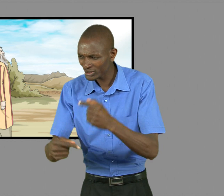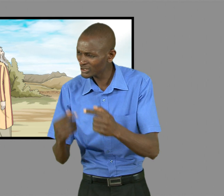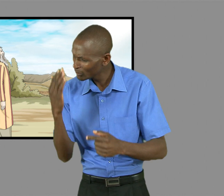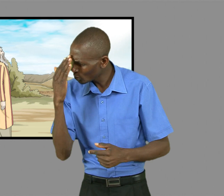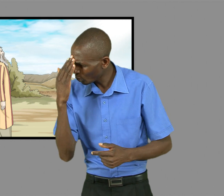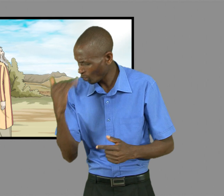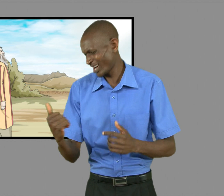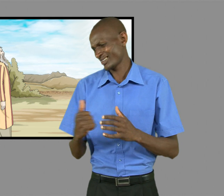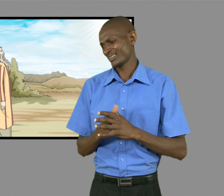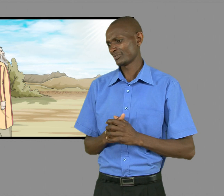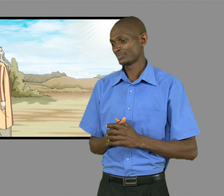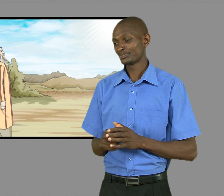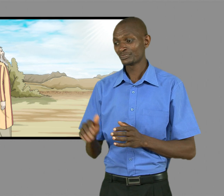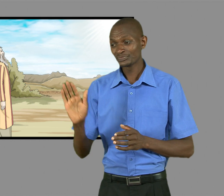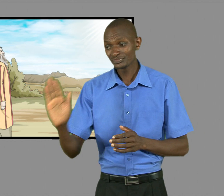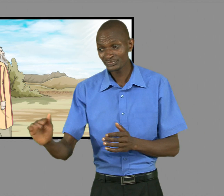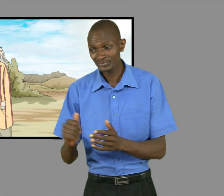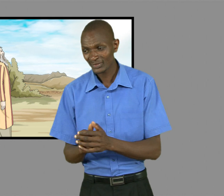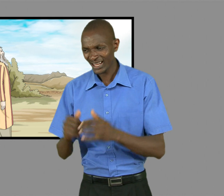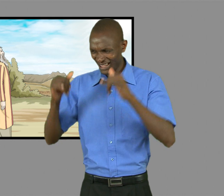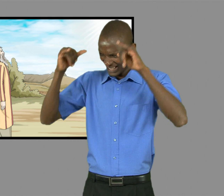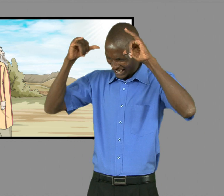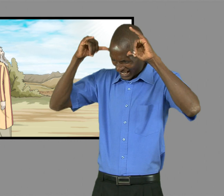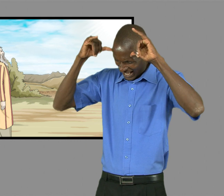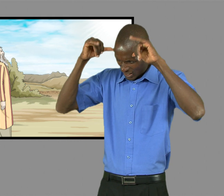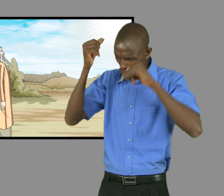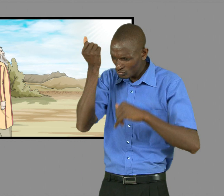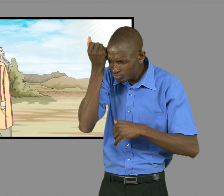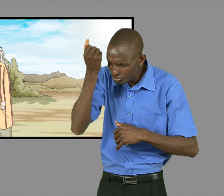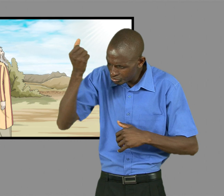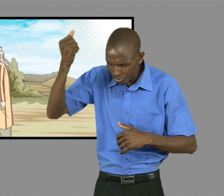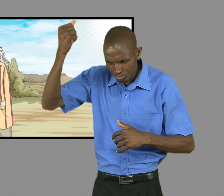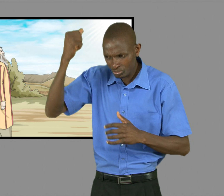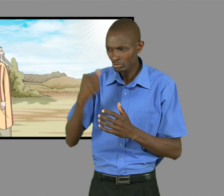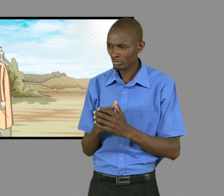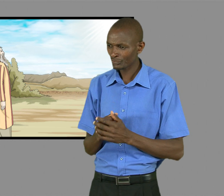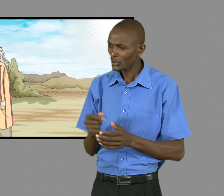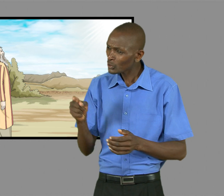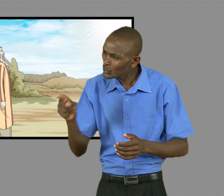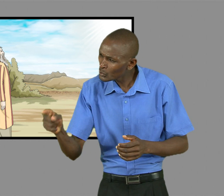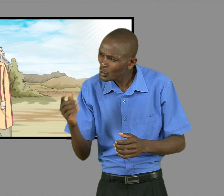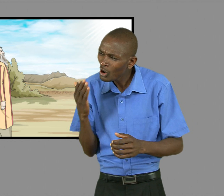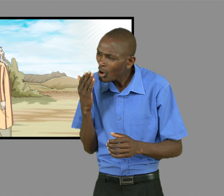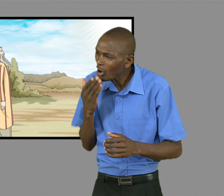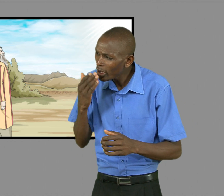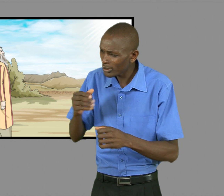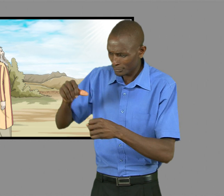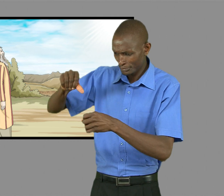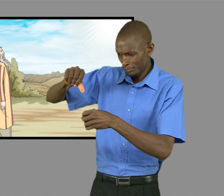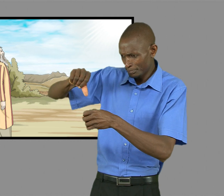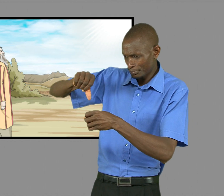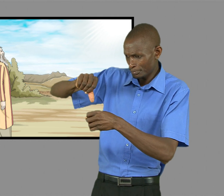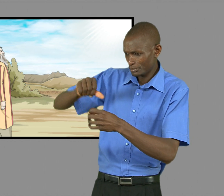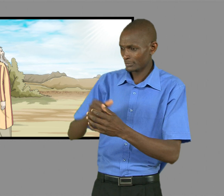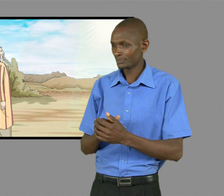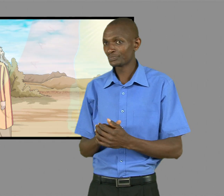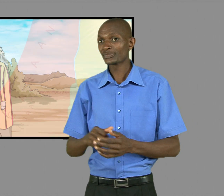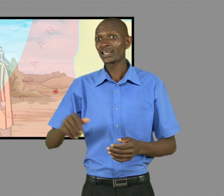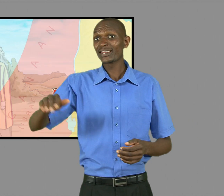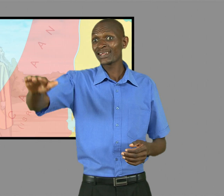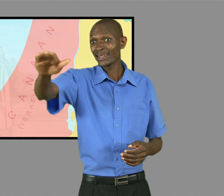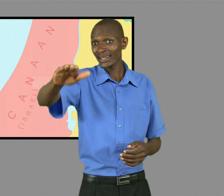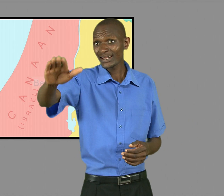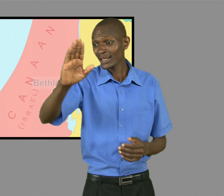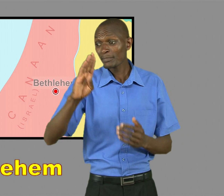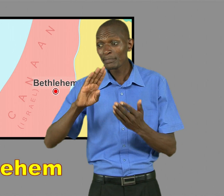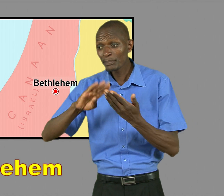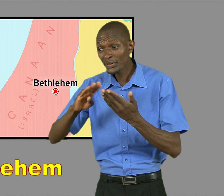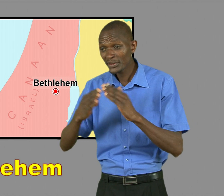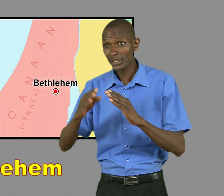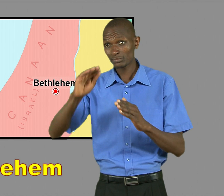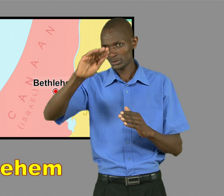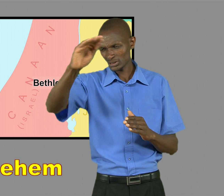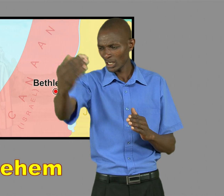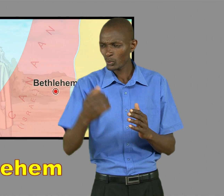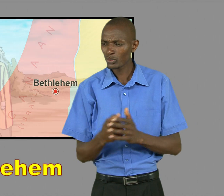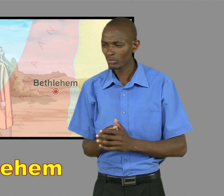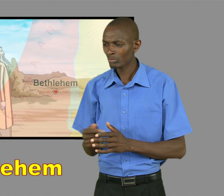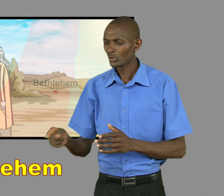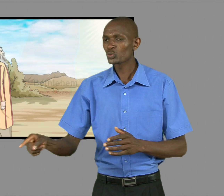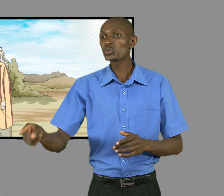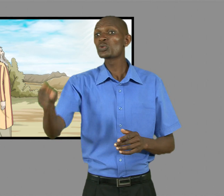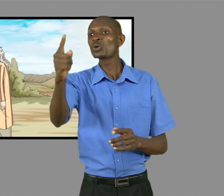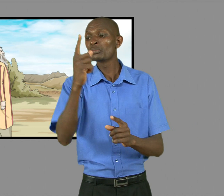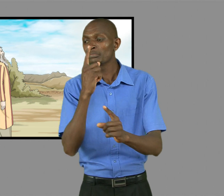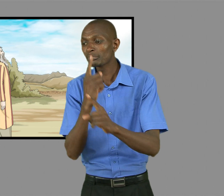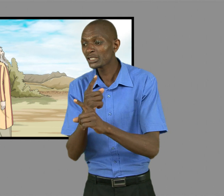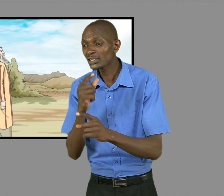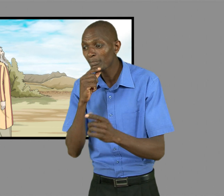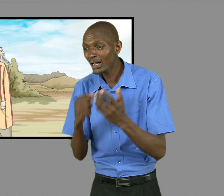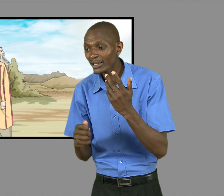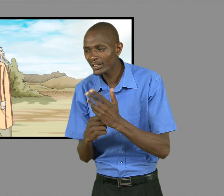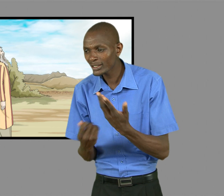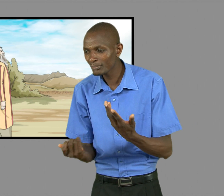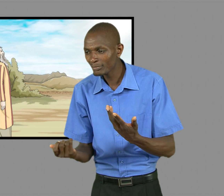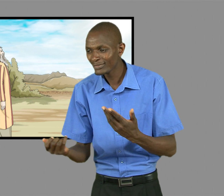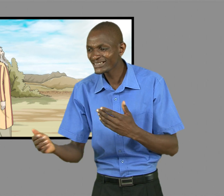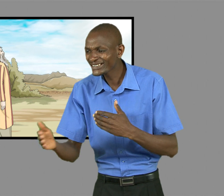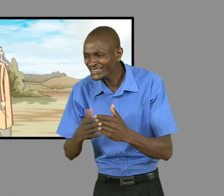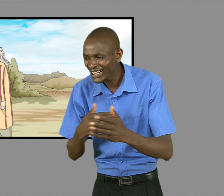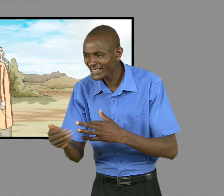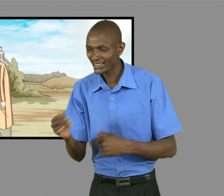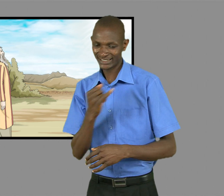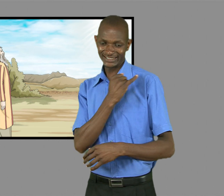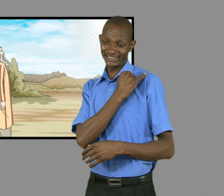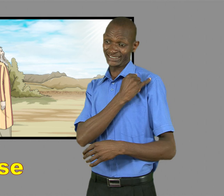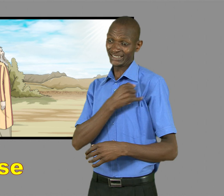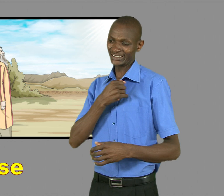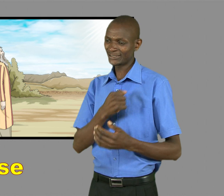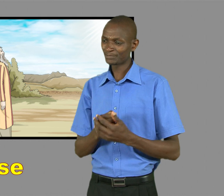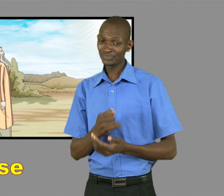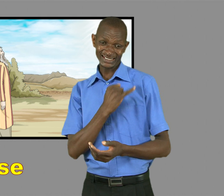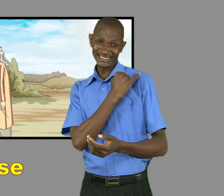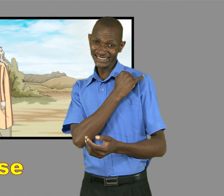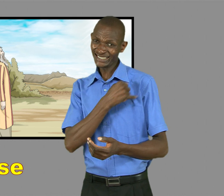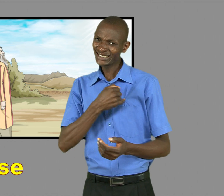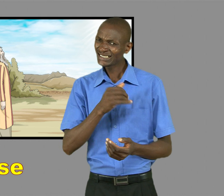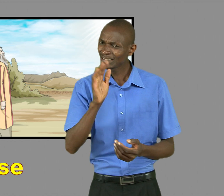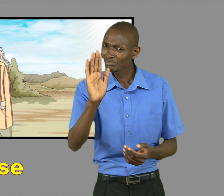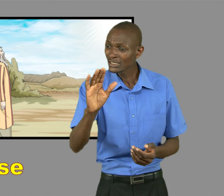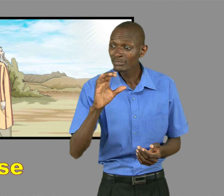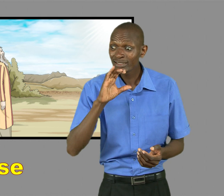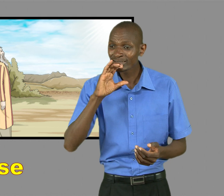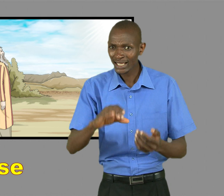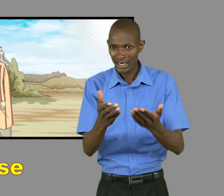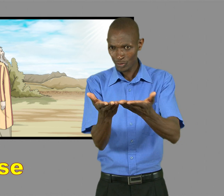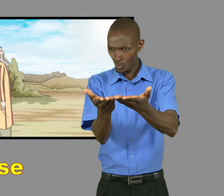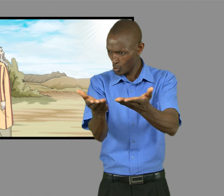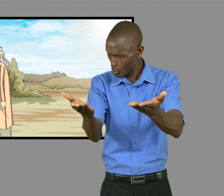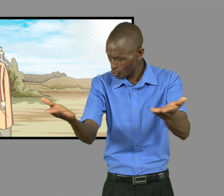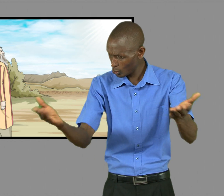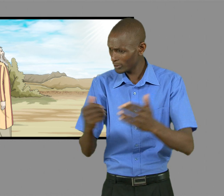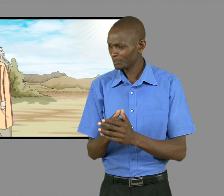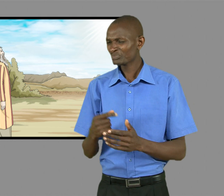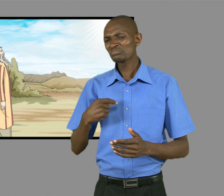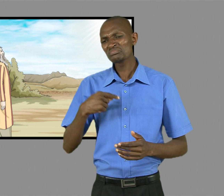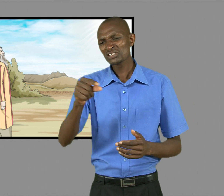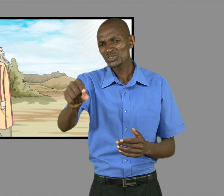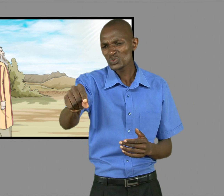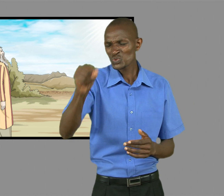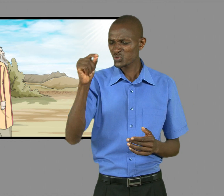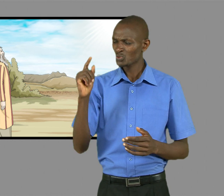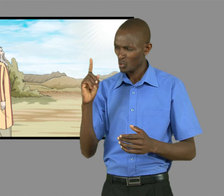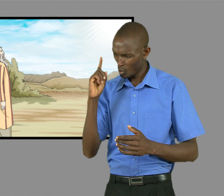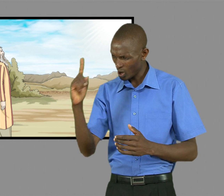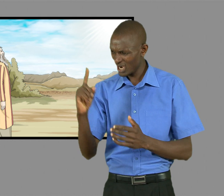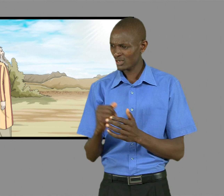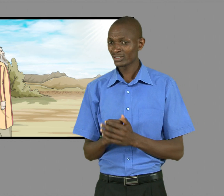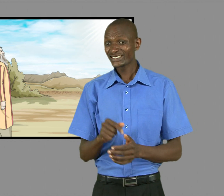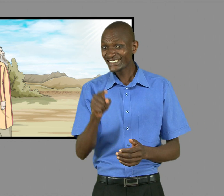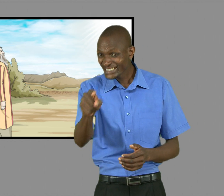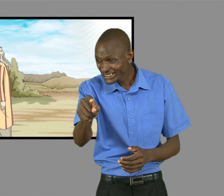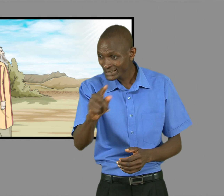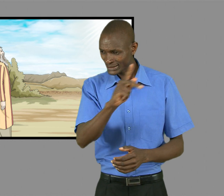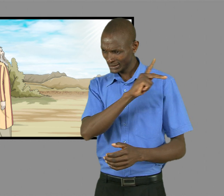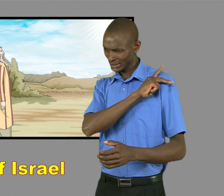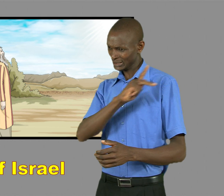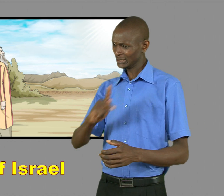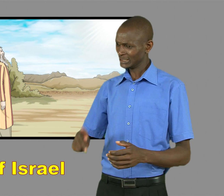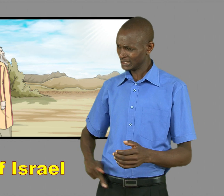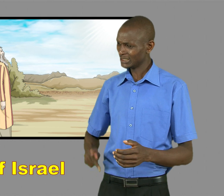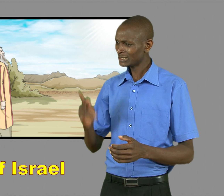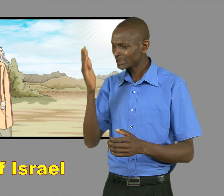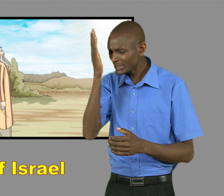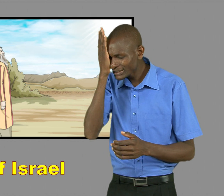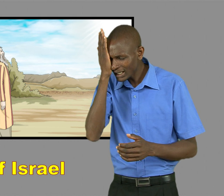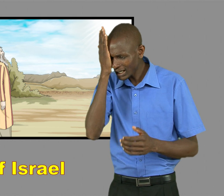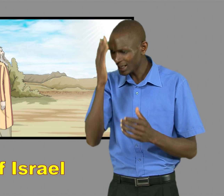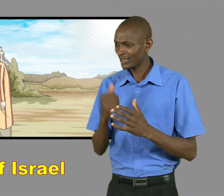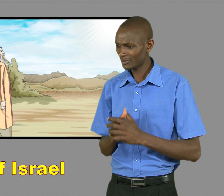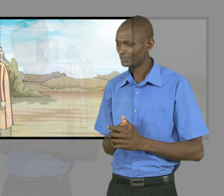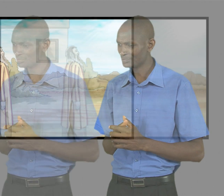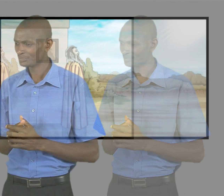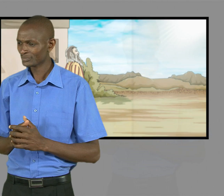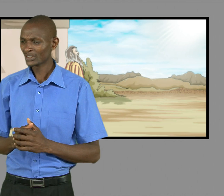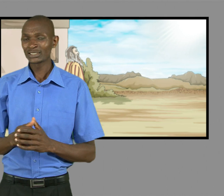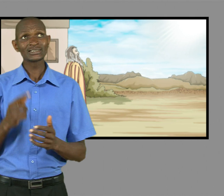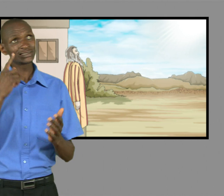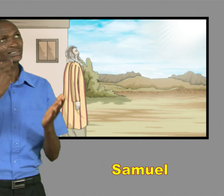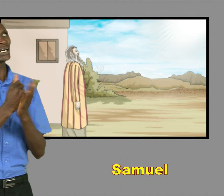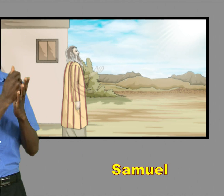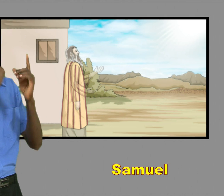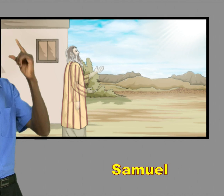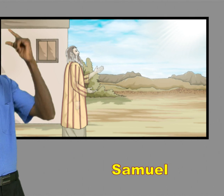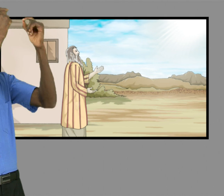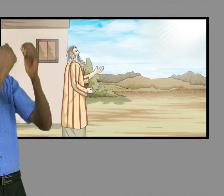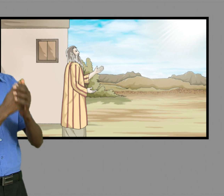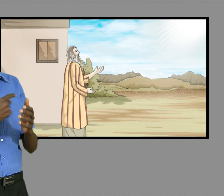Fill your horn with oil and go. I am sending you to Jesse of Bethlehem, for I have selected from his sons a king for Myself.”